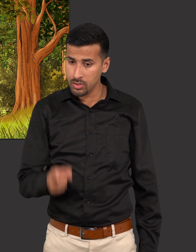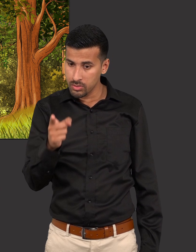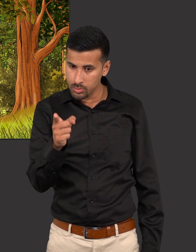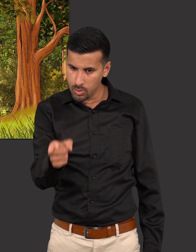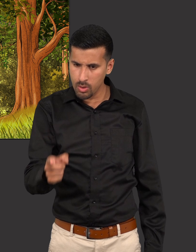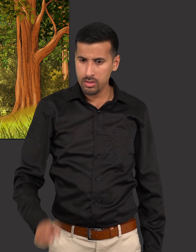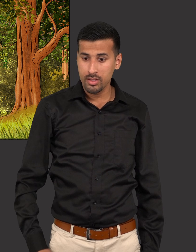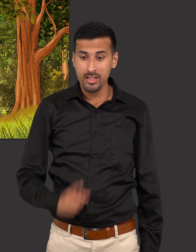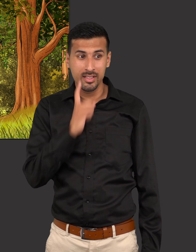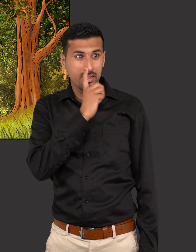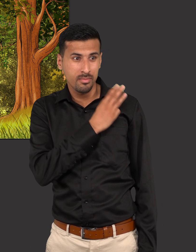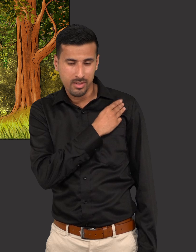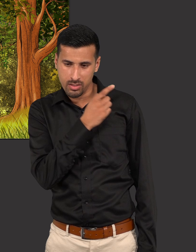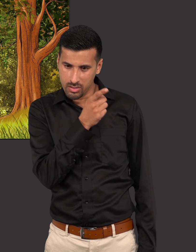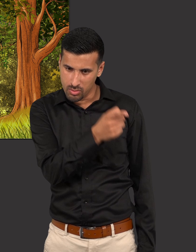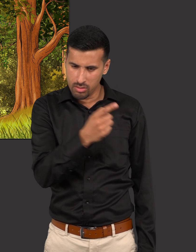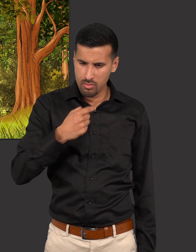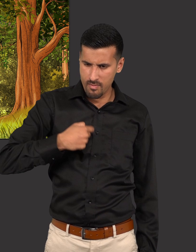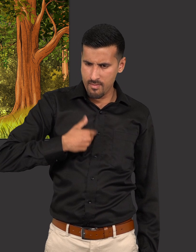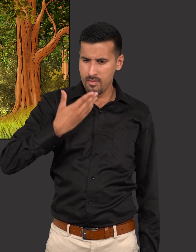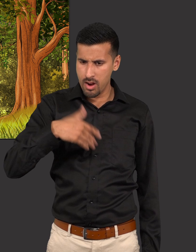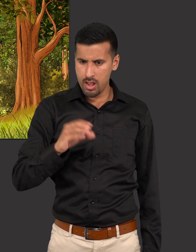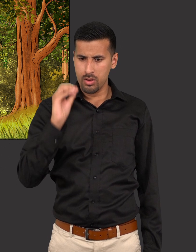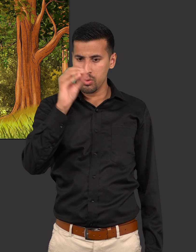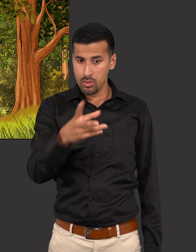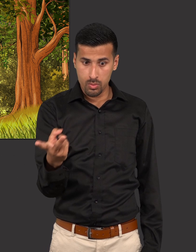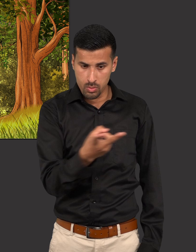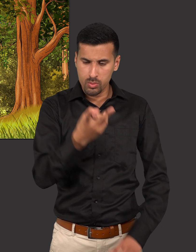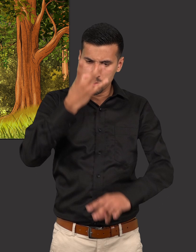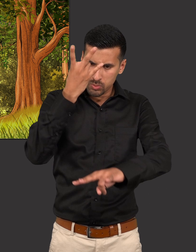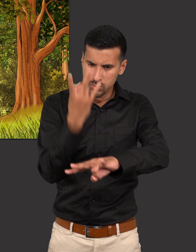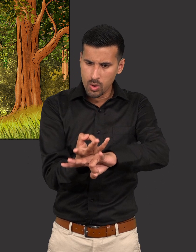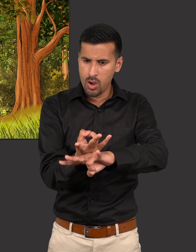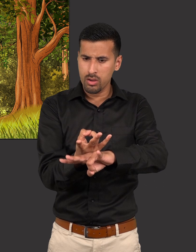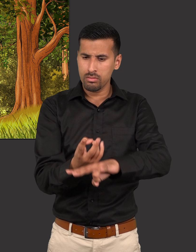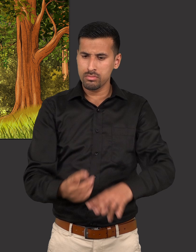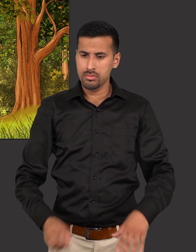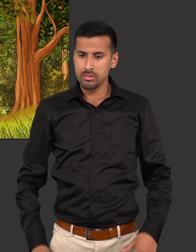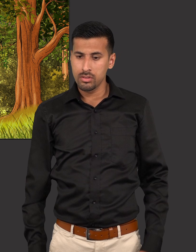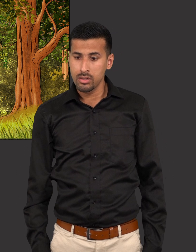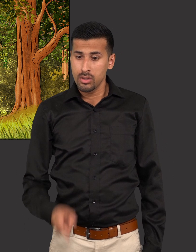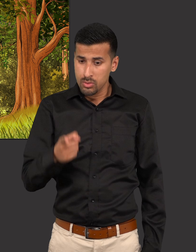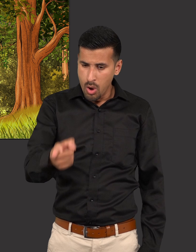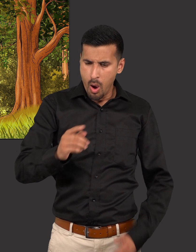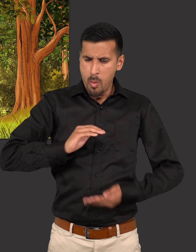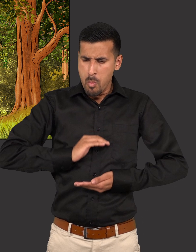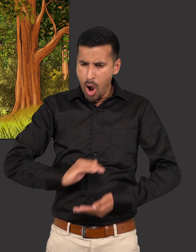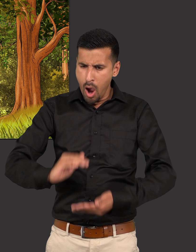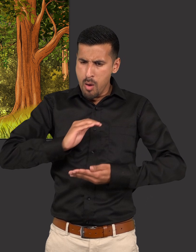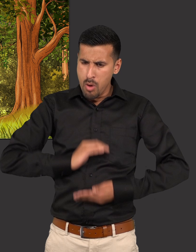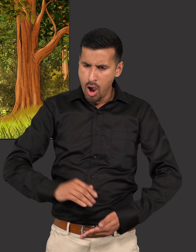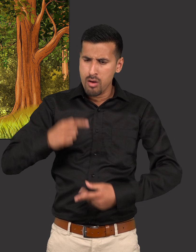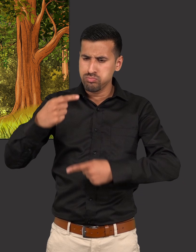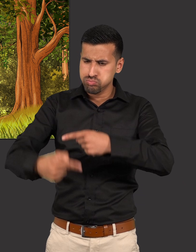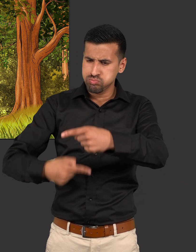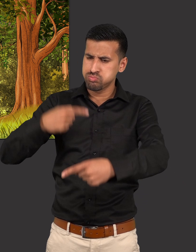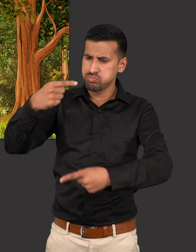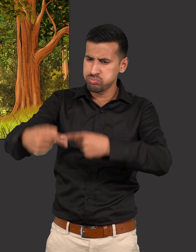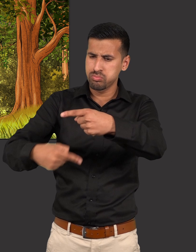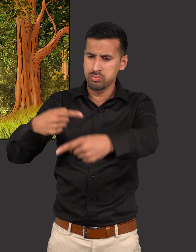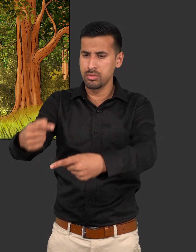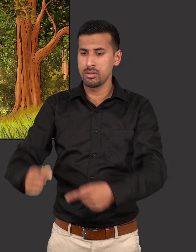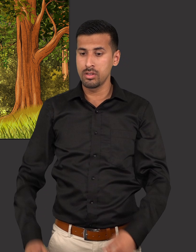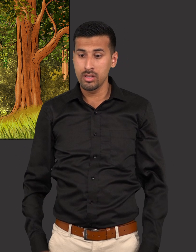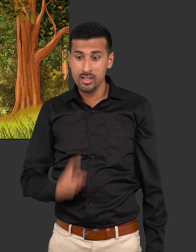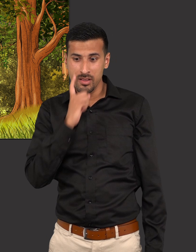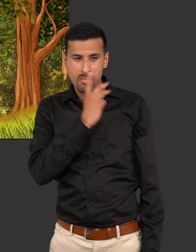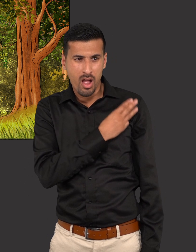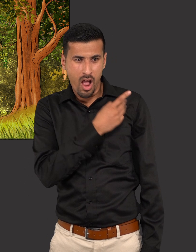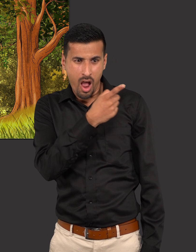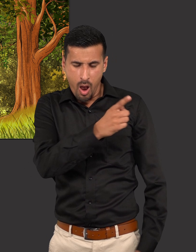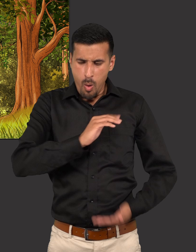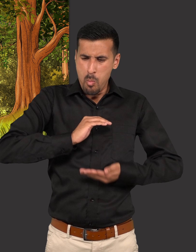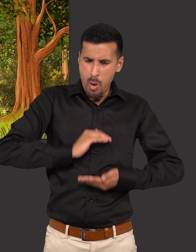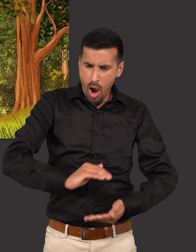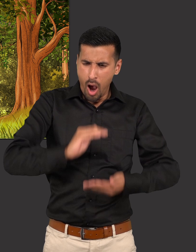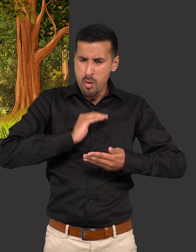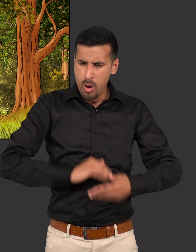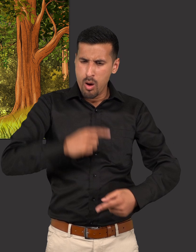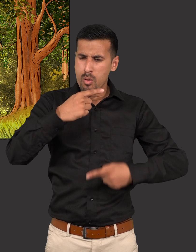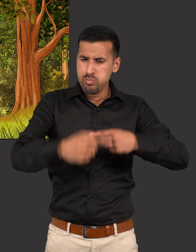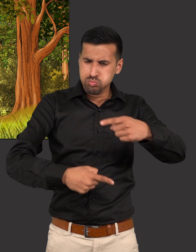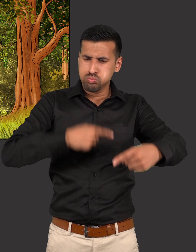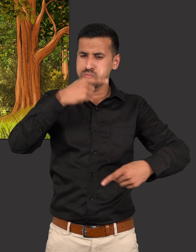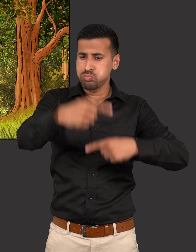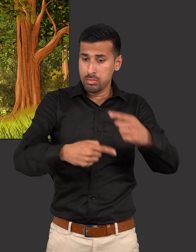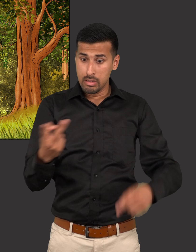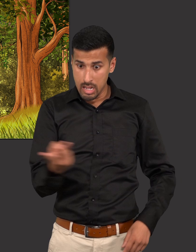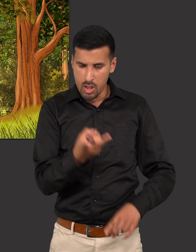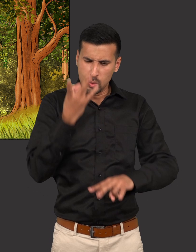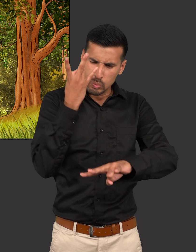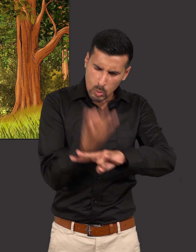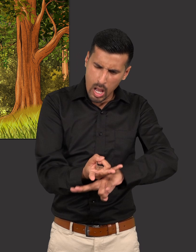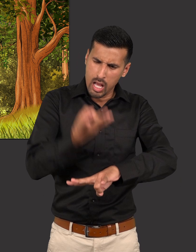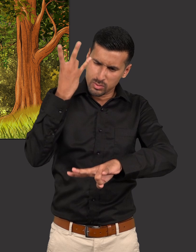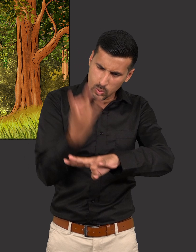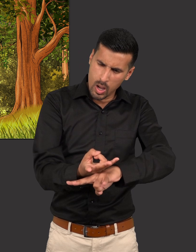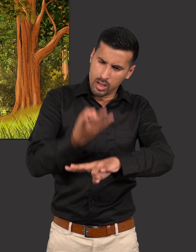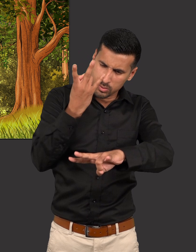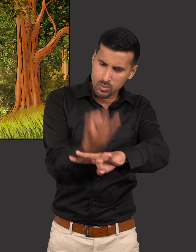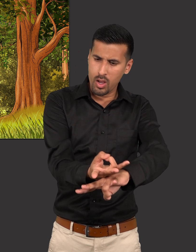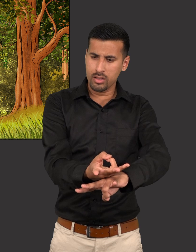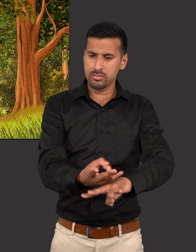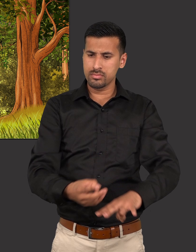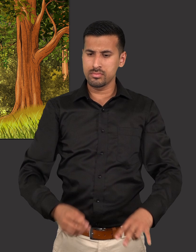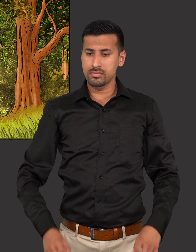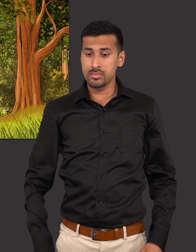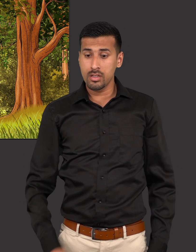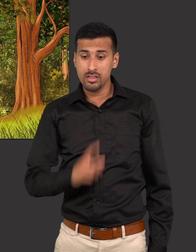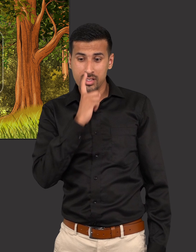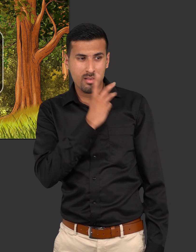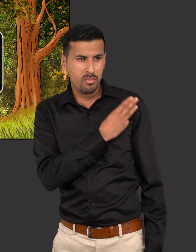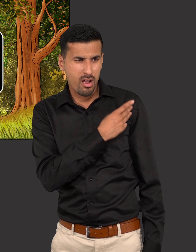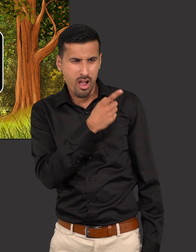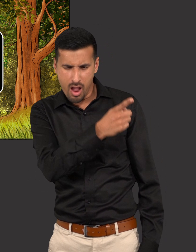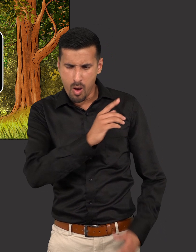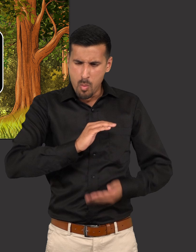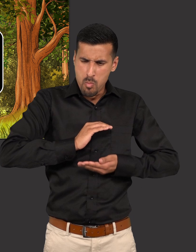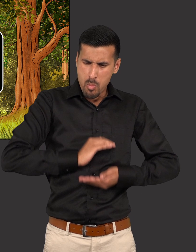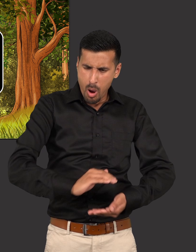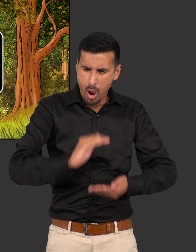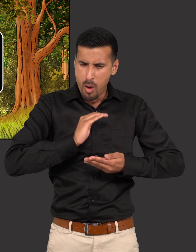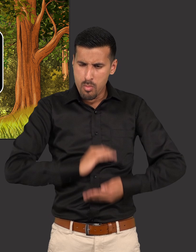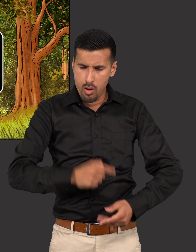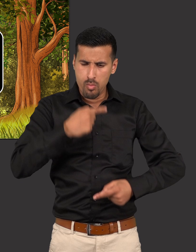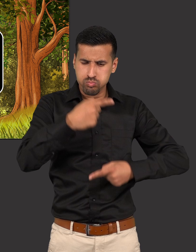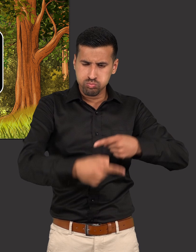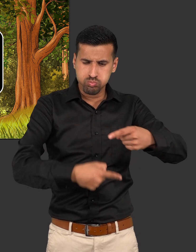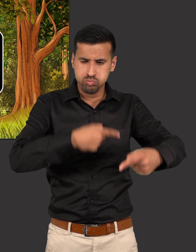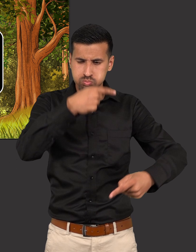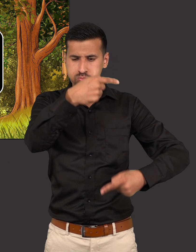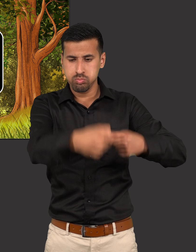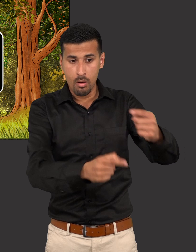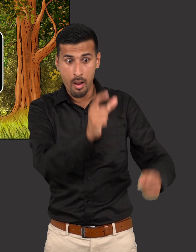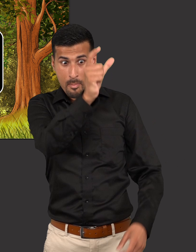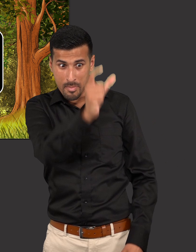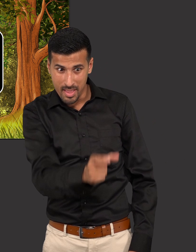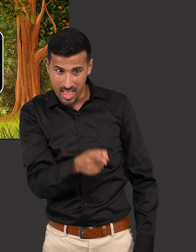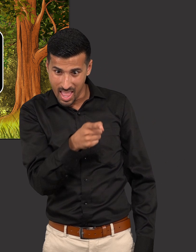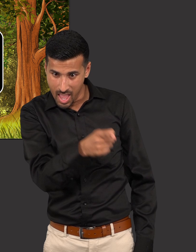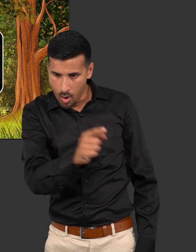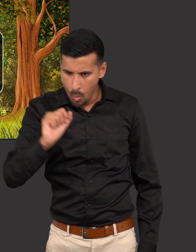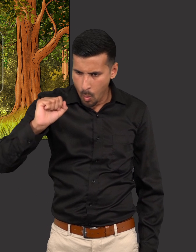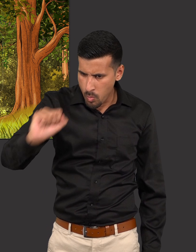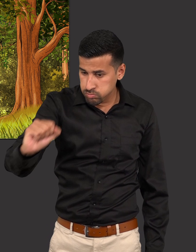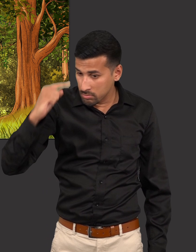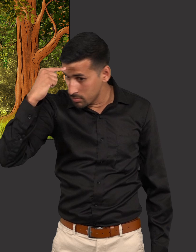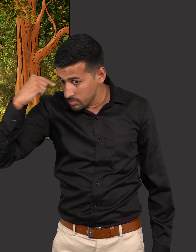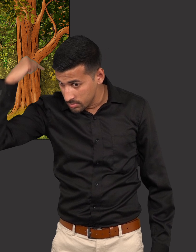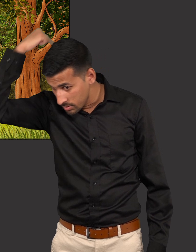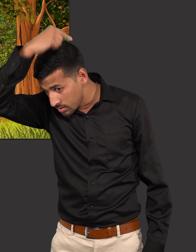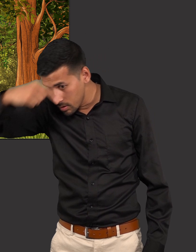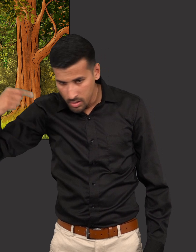On your belly will you go, and dust you will eat, all the days of your life.